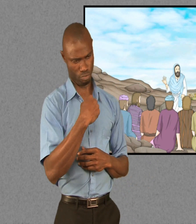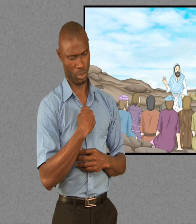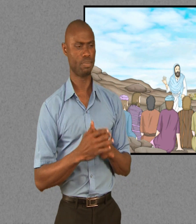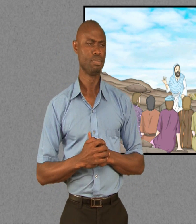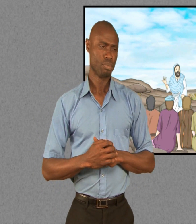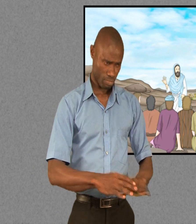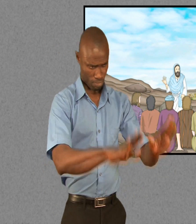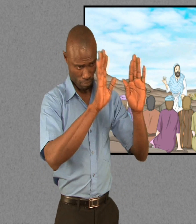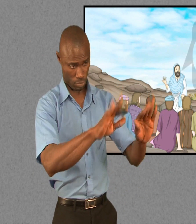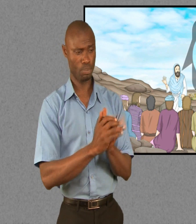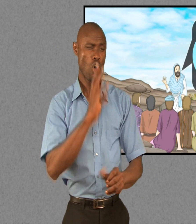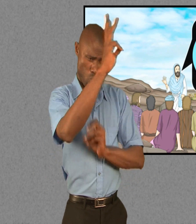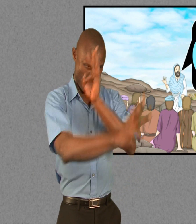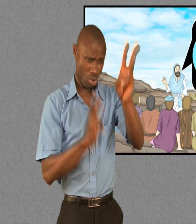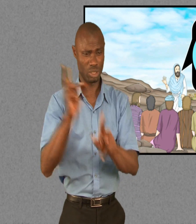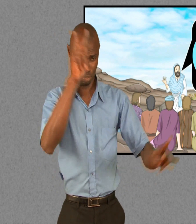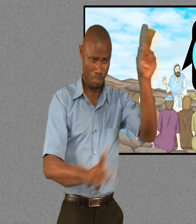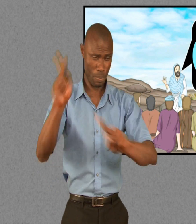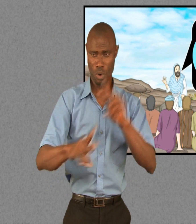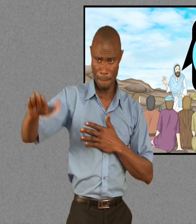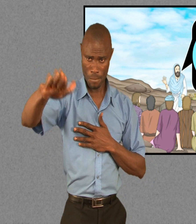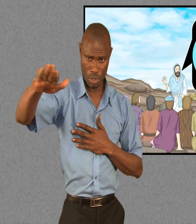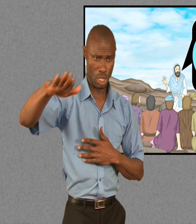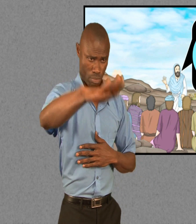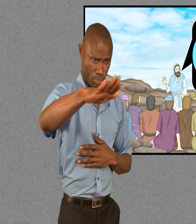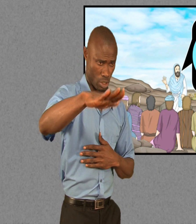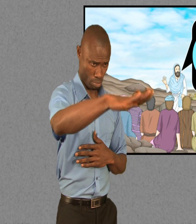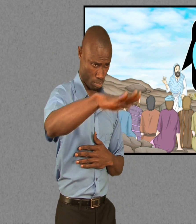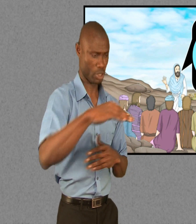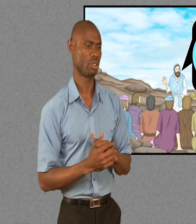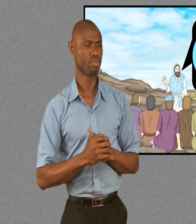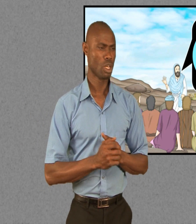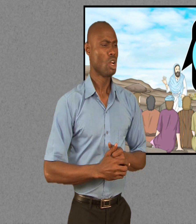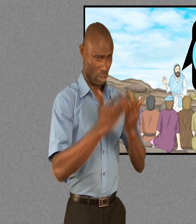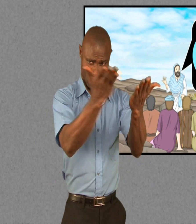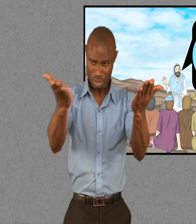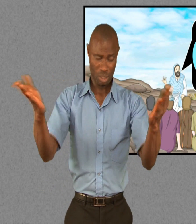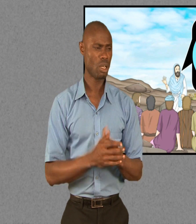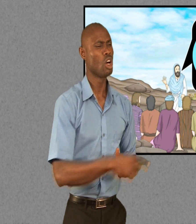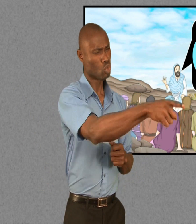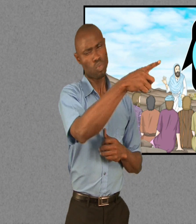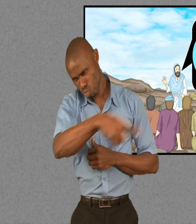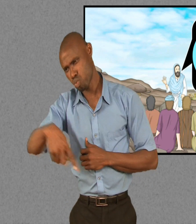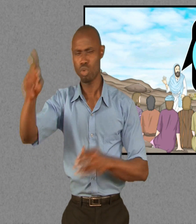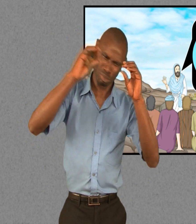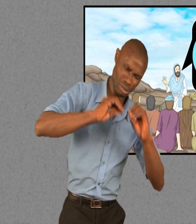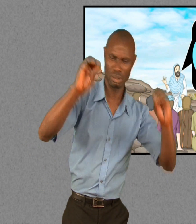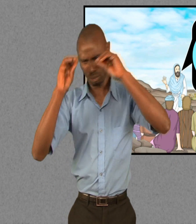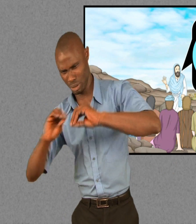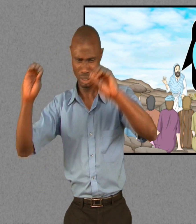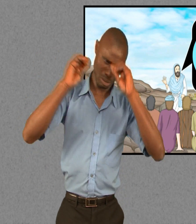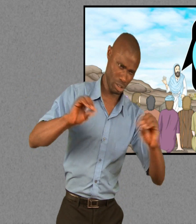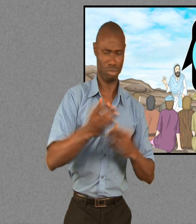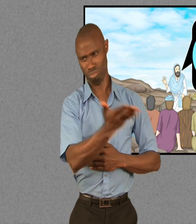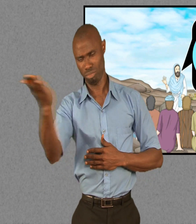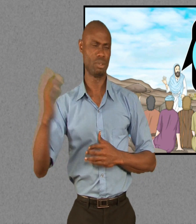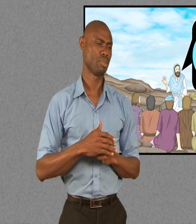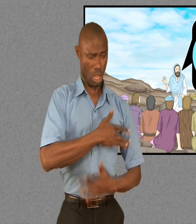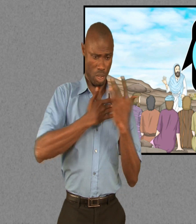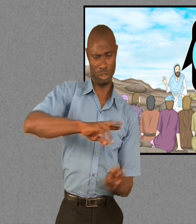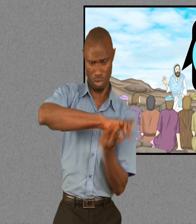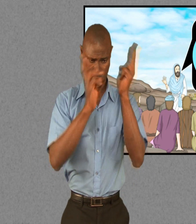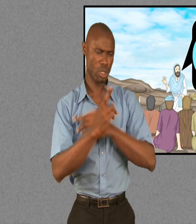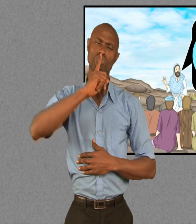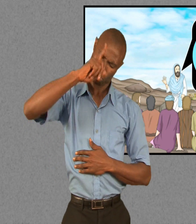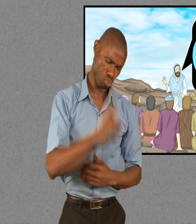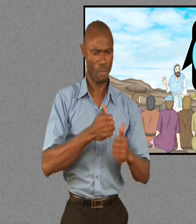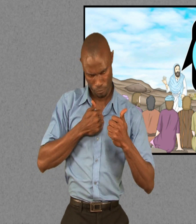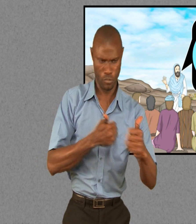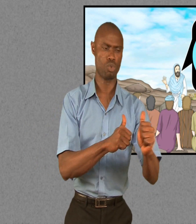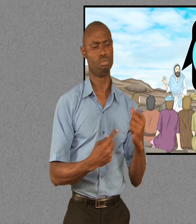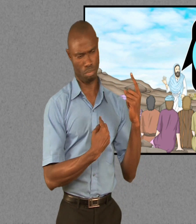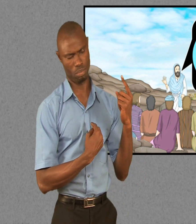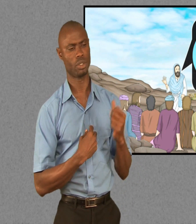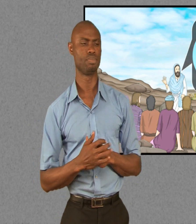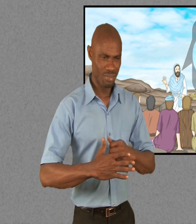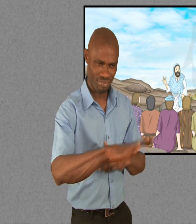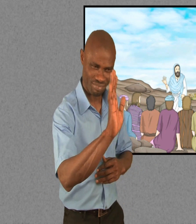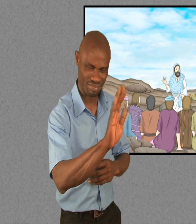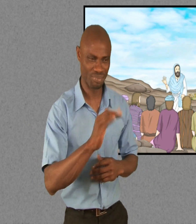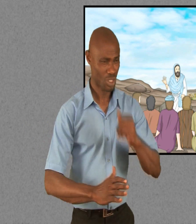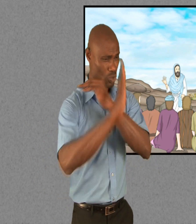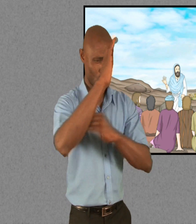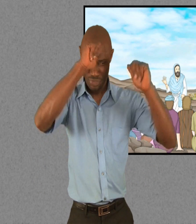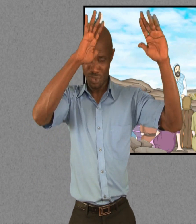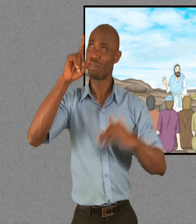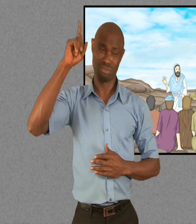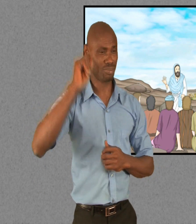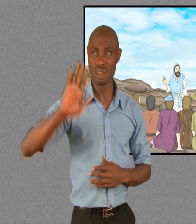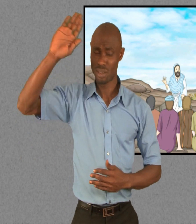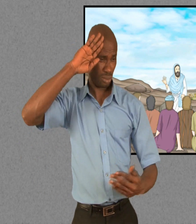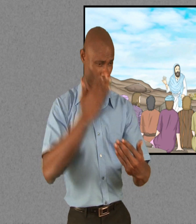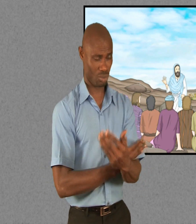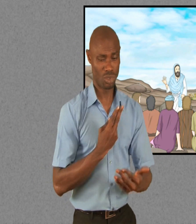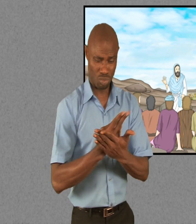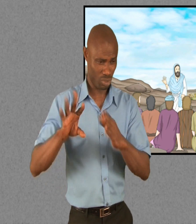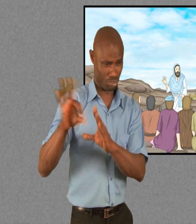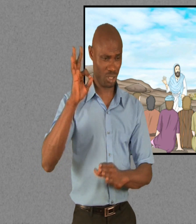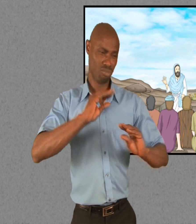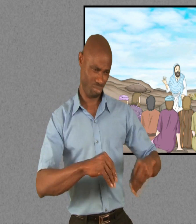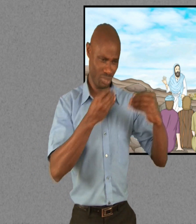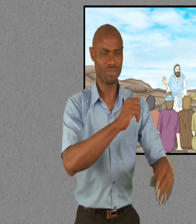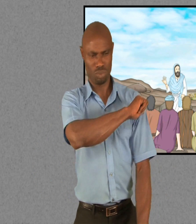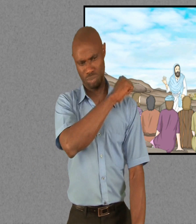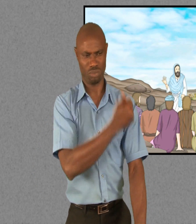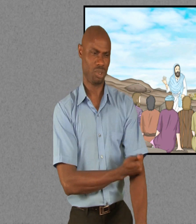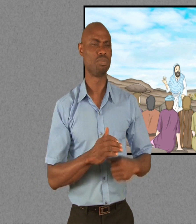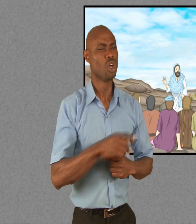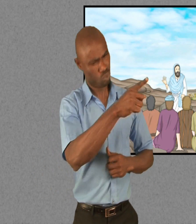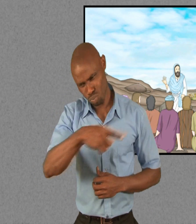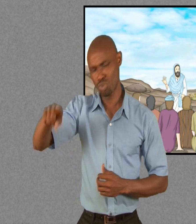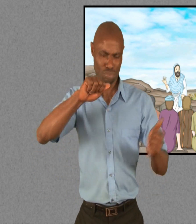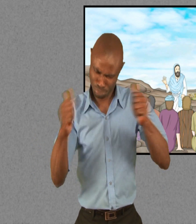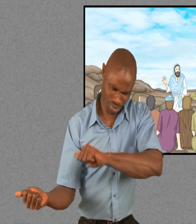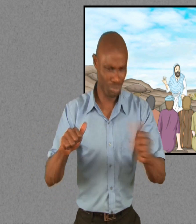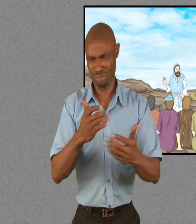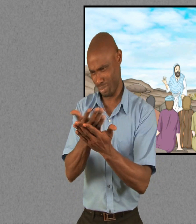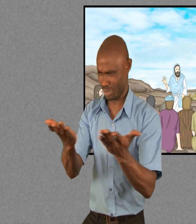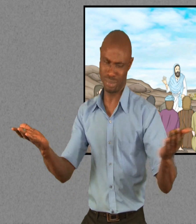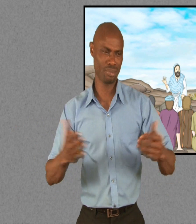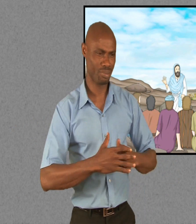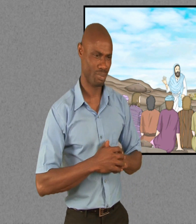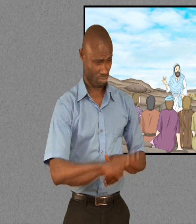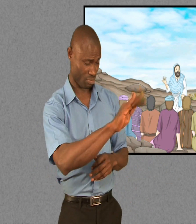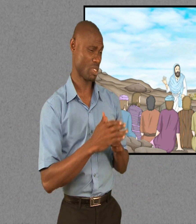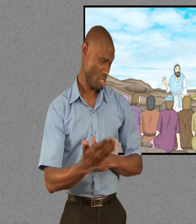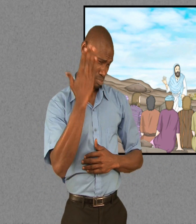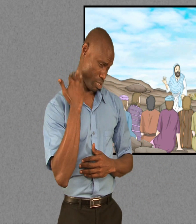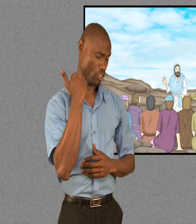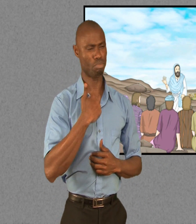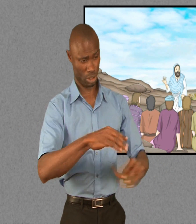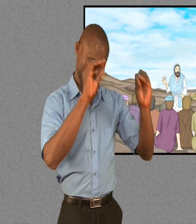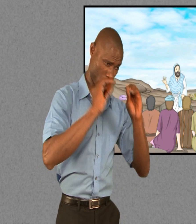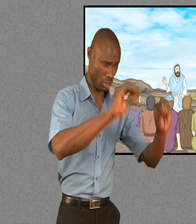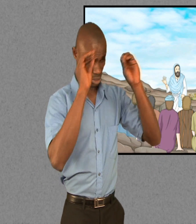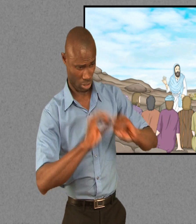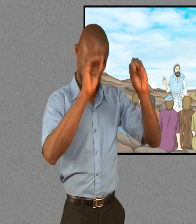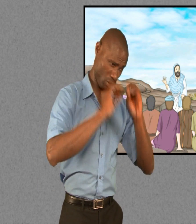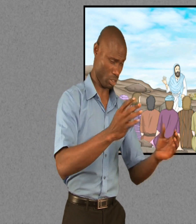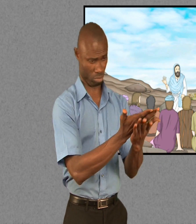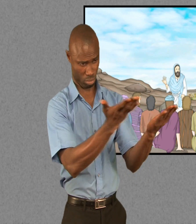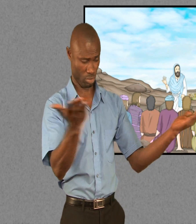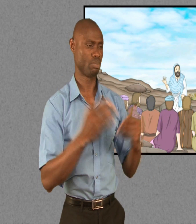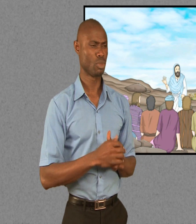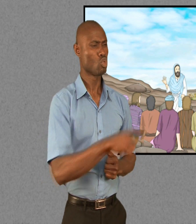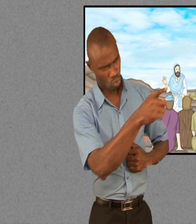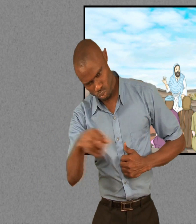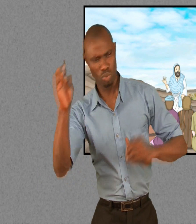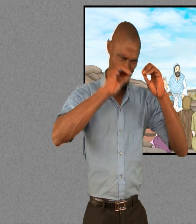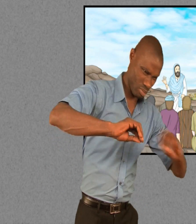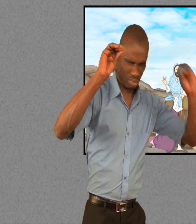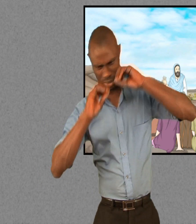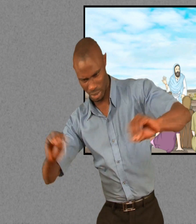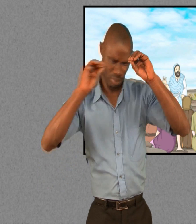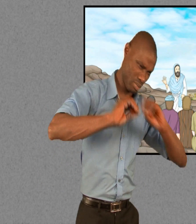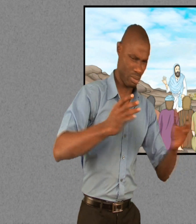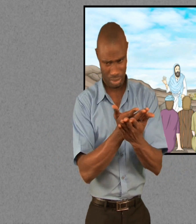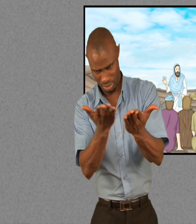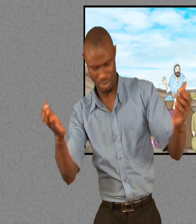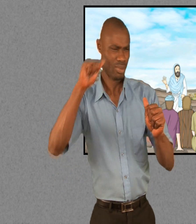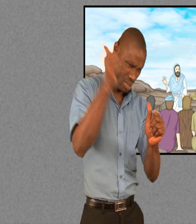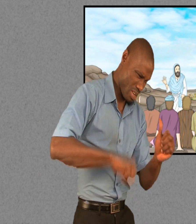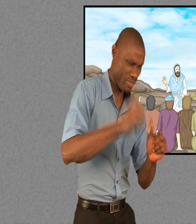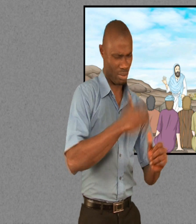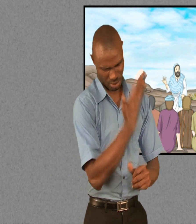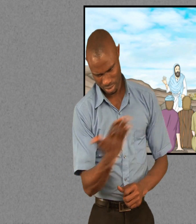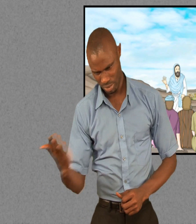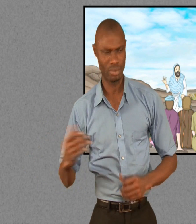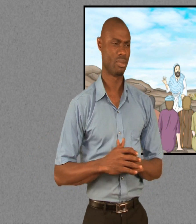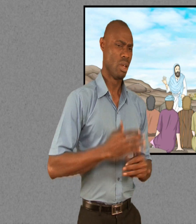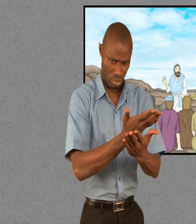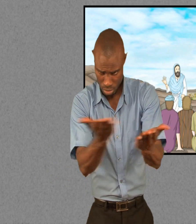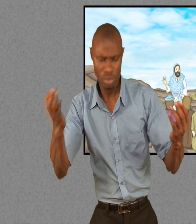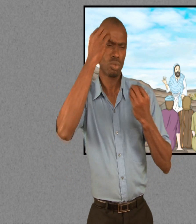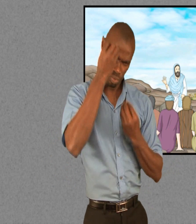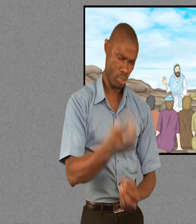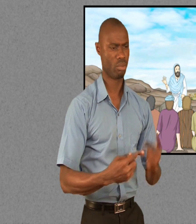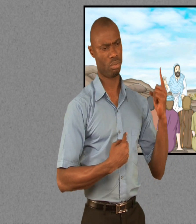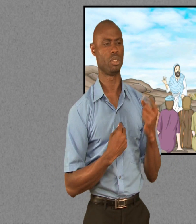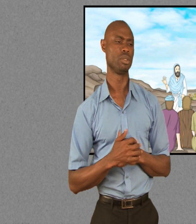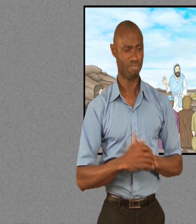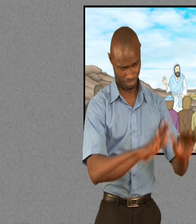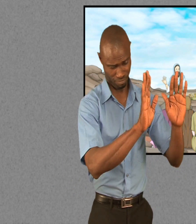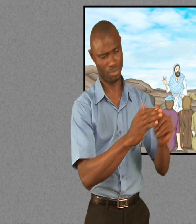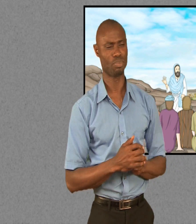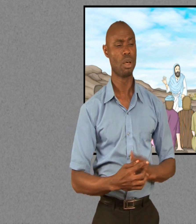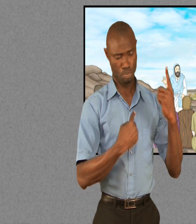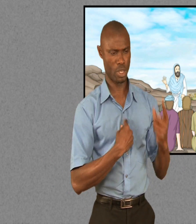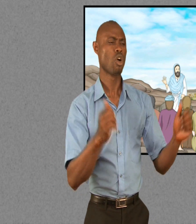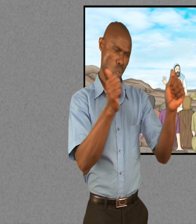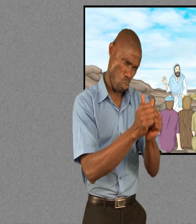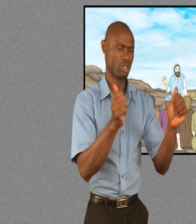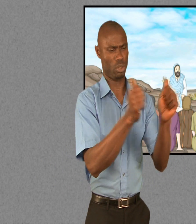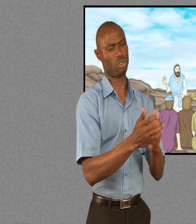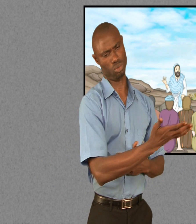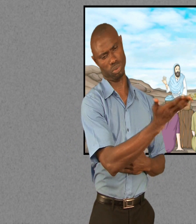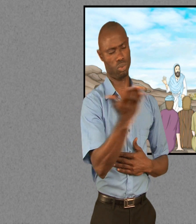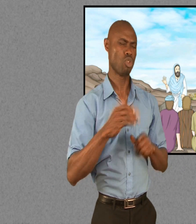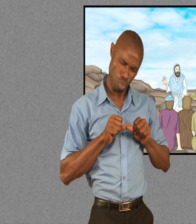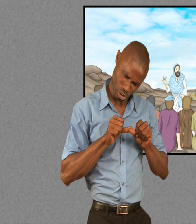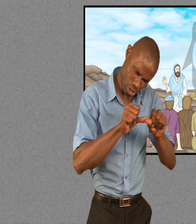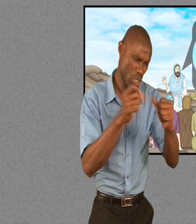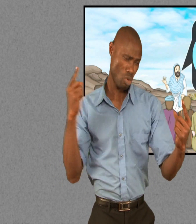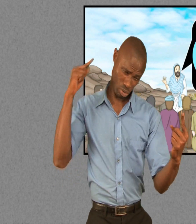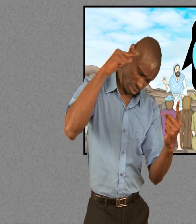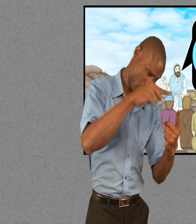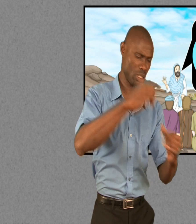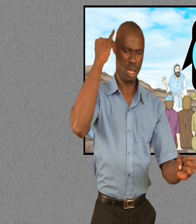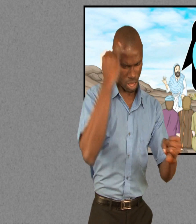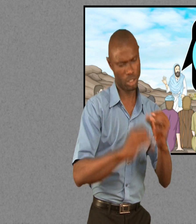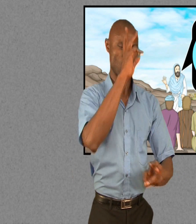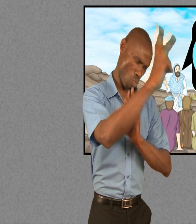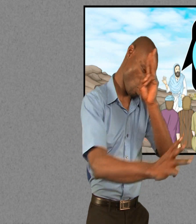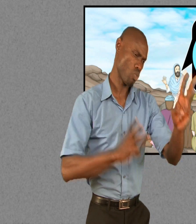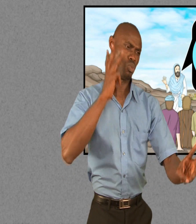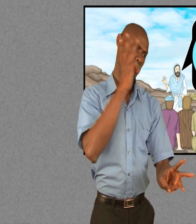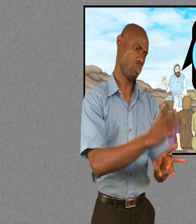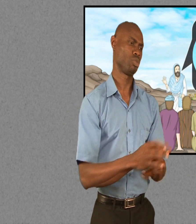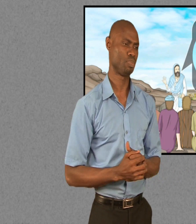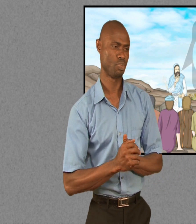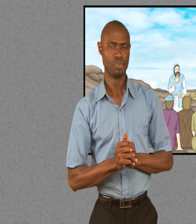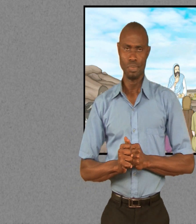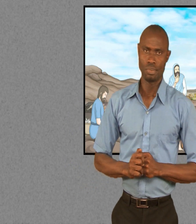Therefore go and make disciples of all nations, baptizing them in the name of the Father, and of the Son, and of the Holy Spirit, and teaching them to obey all that I have commanded you.